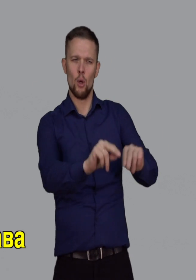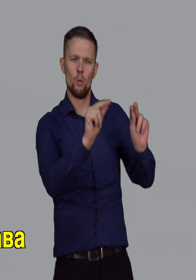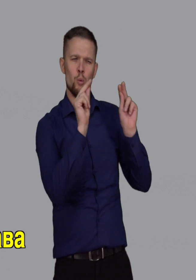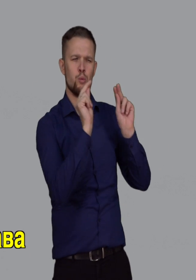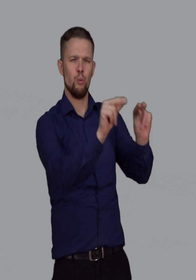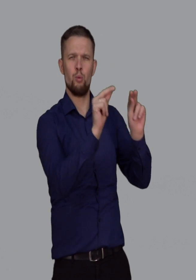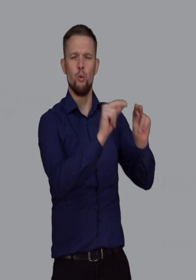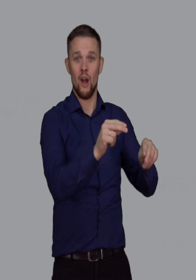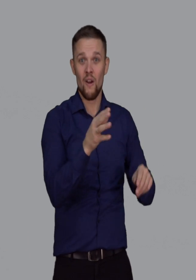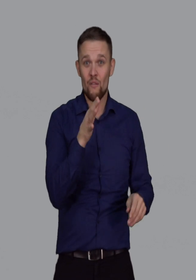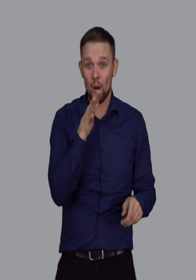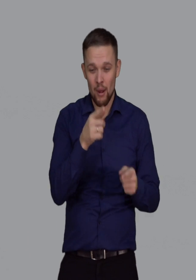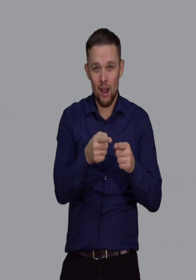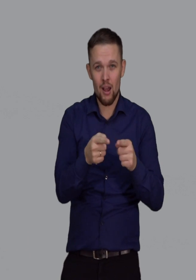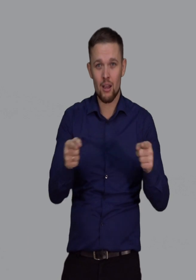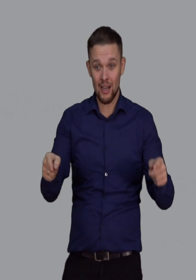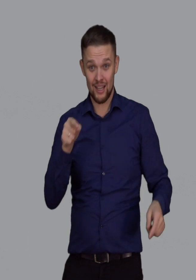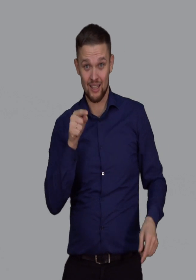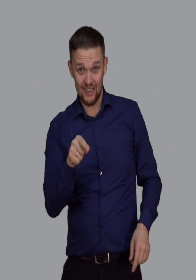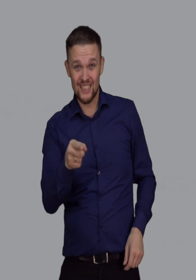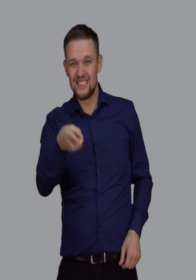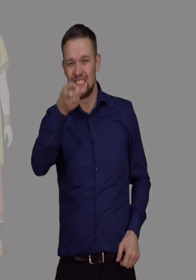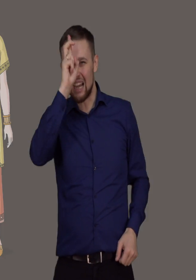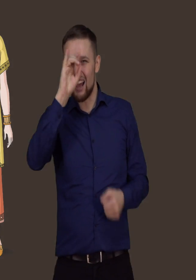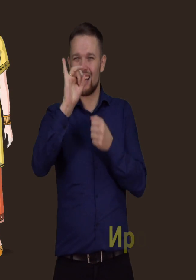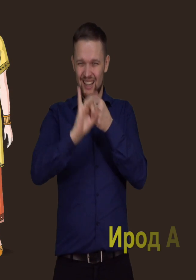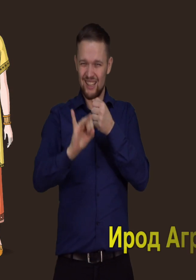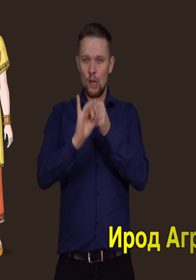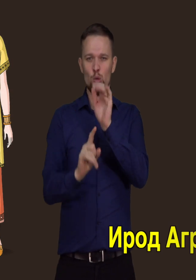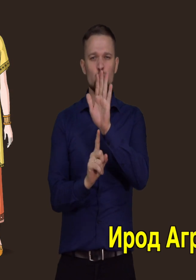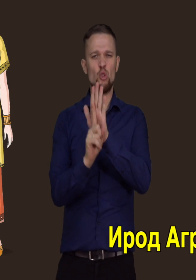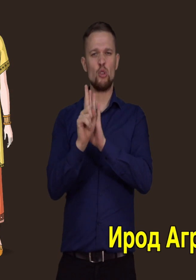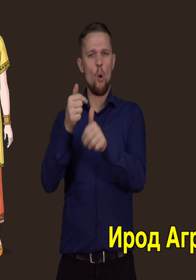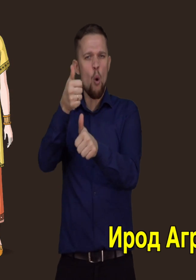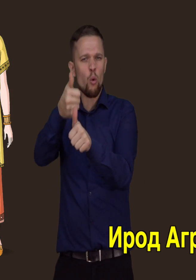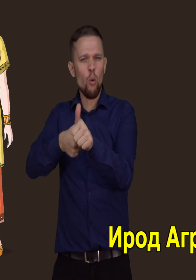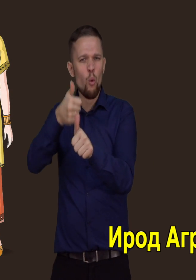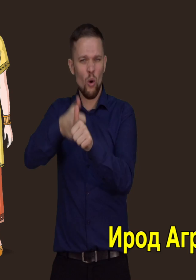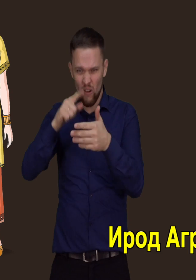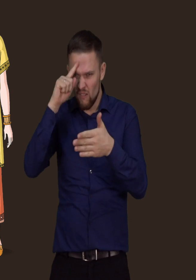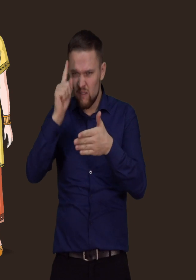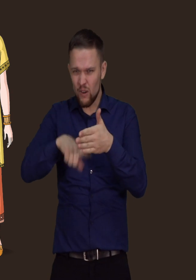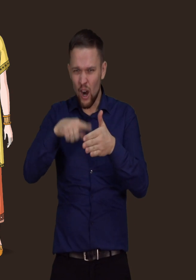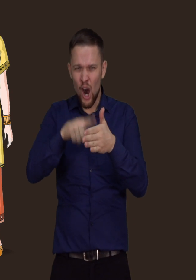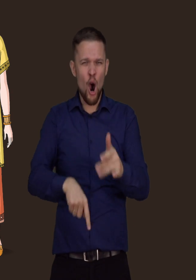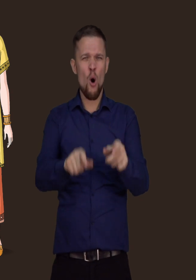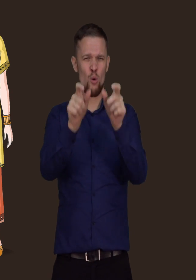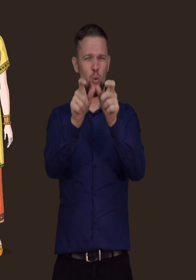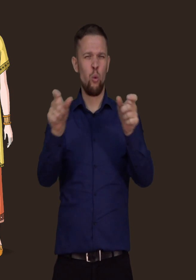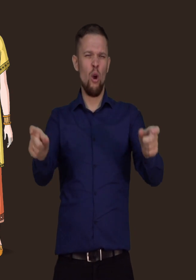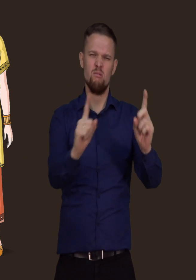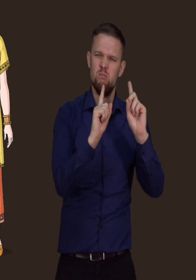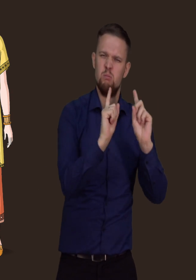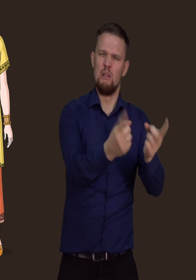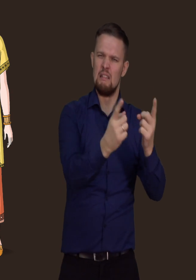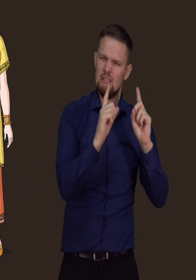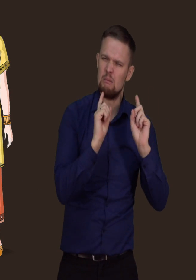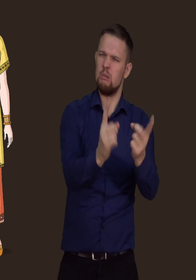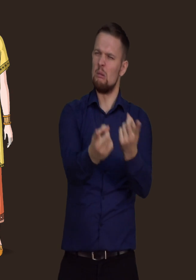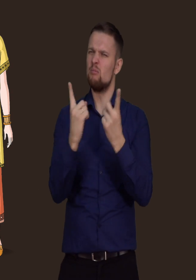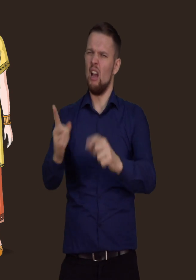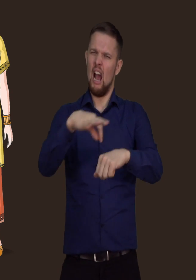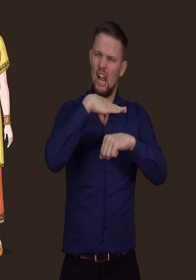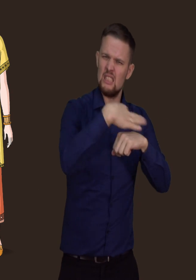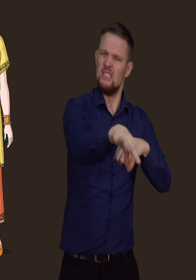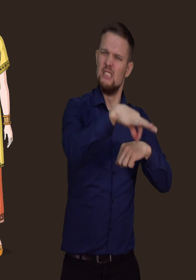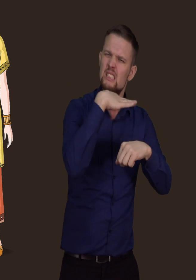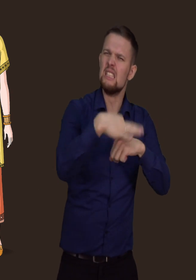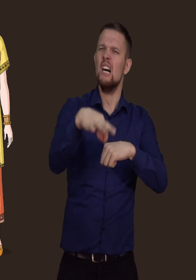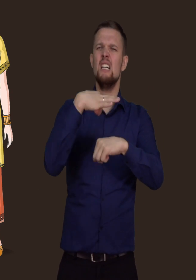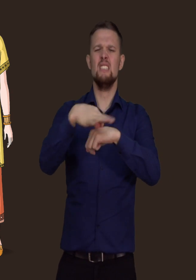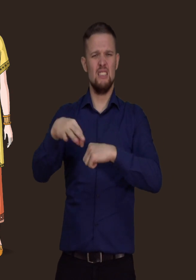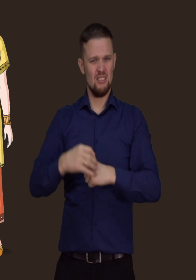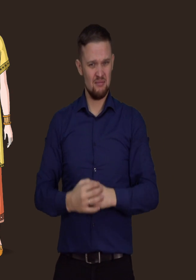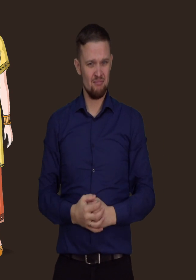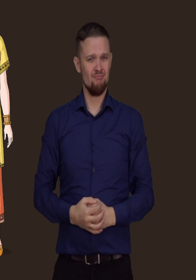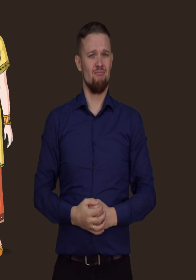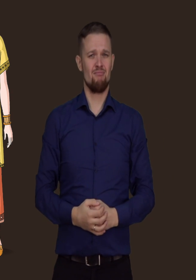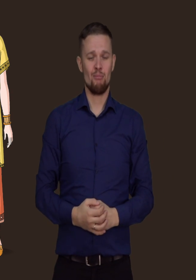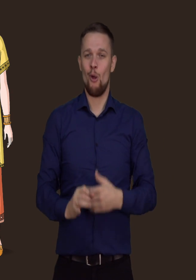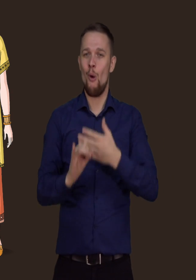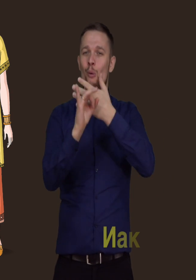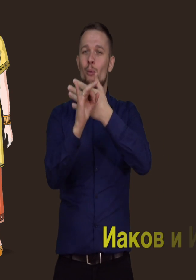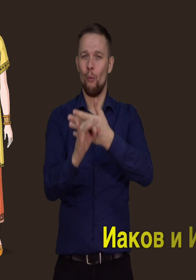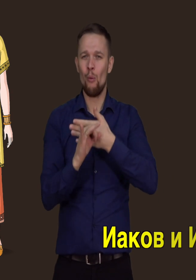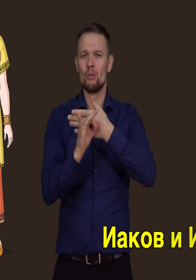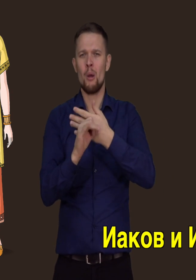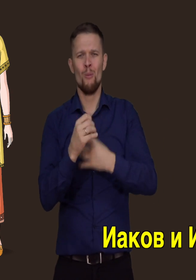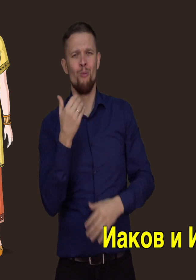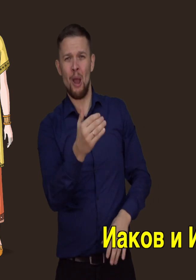About that time, King Herod reached out to harm some who belonged to the church.